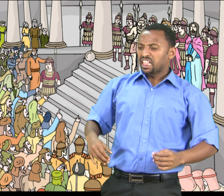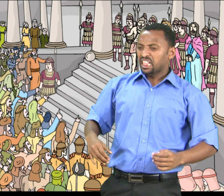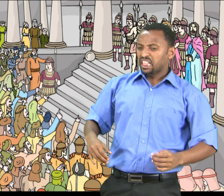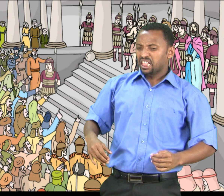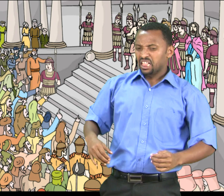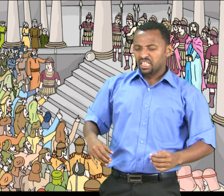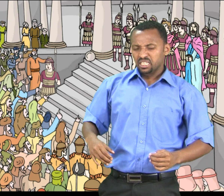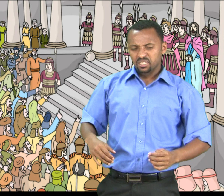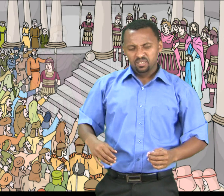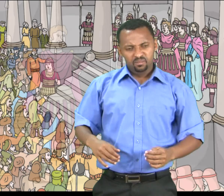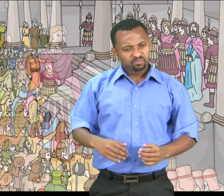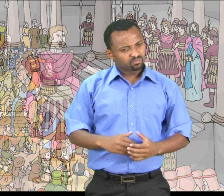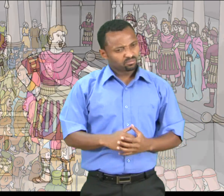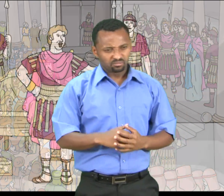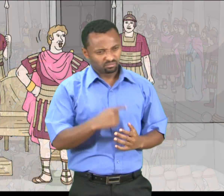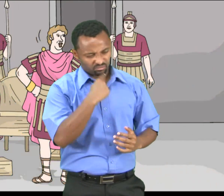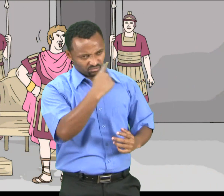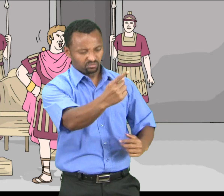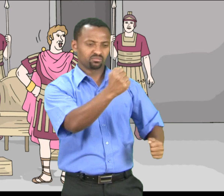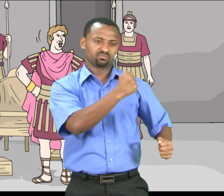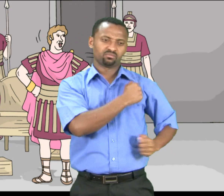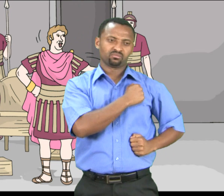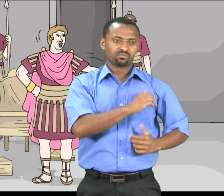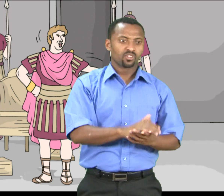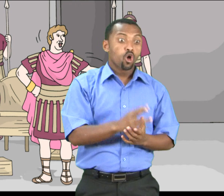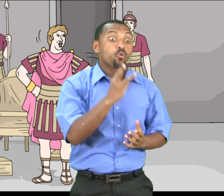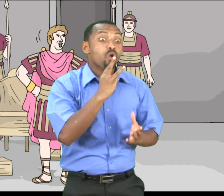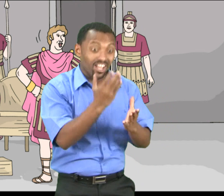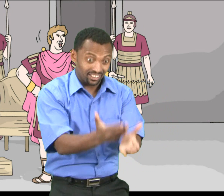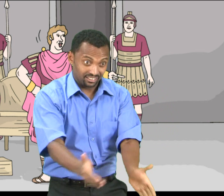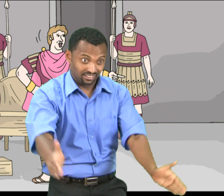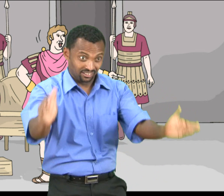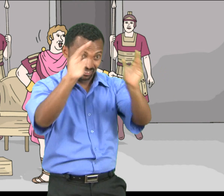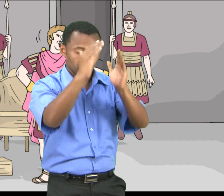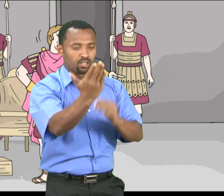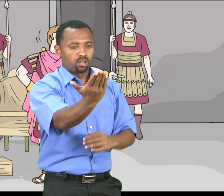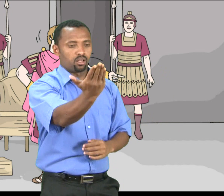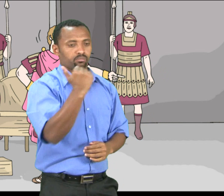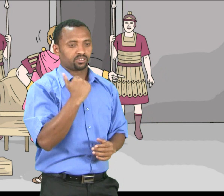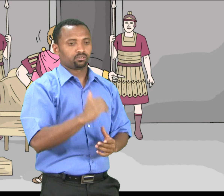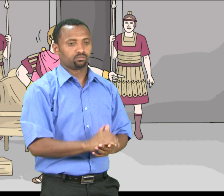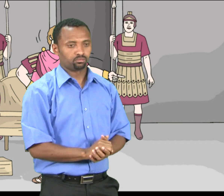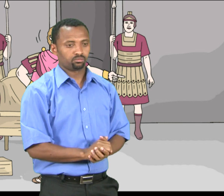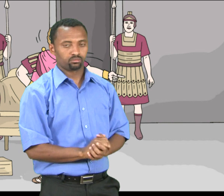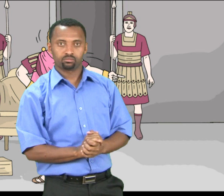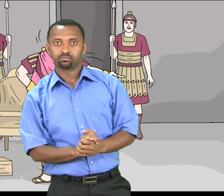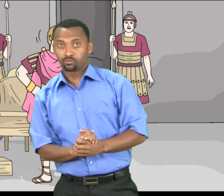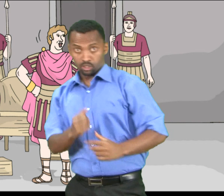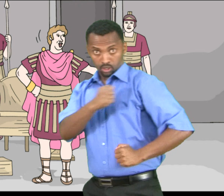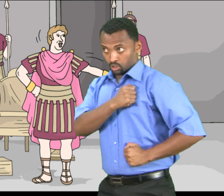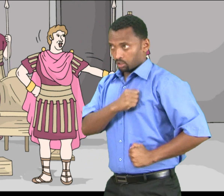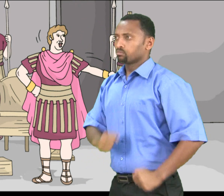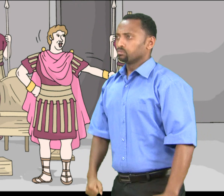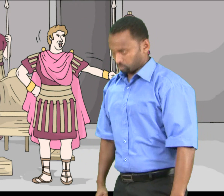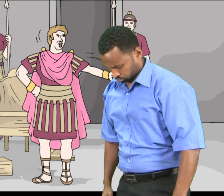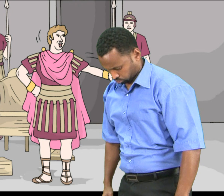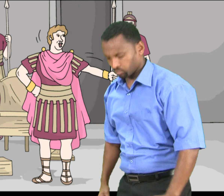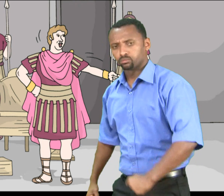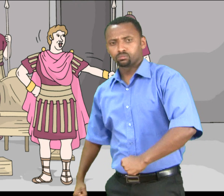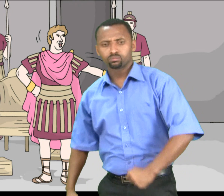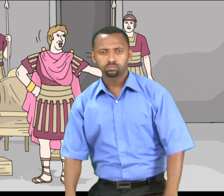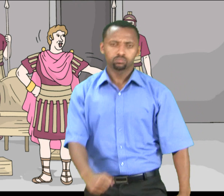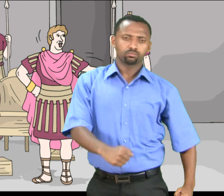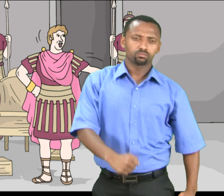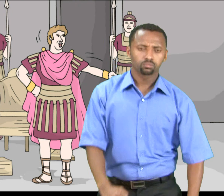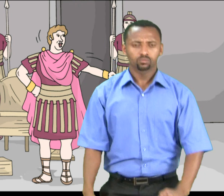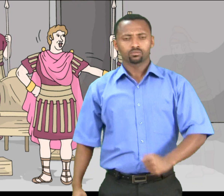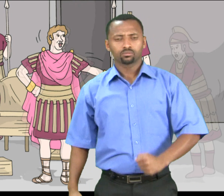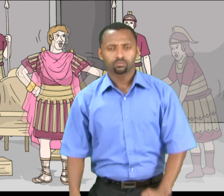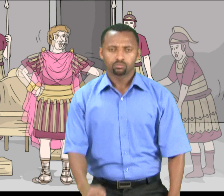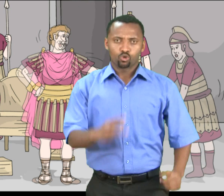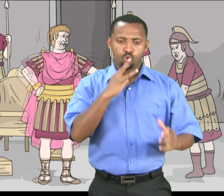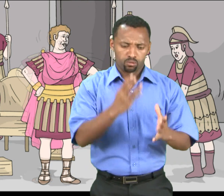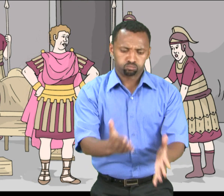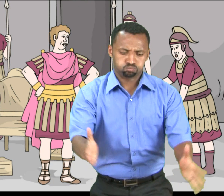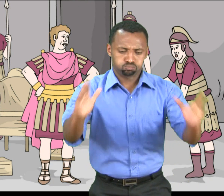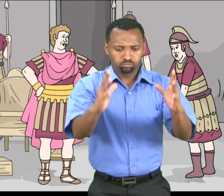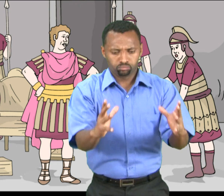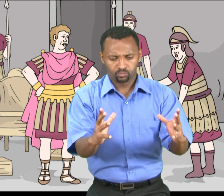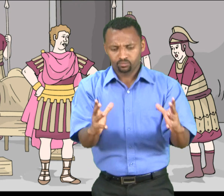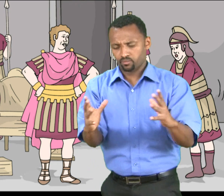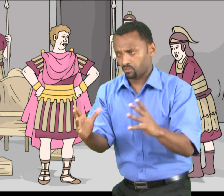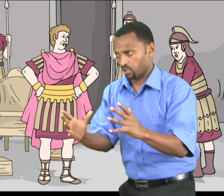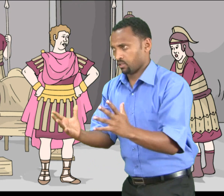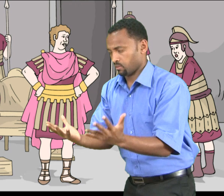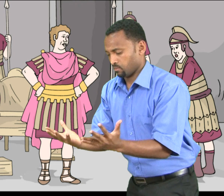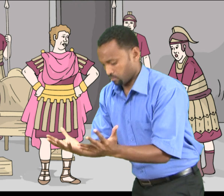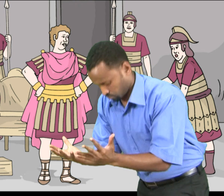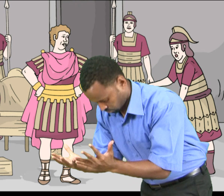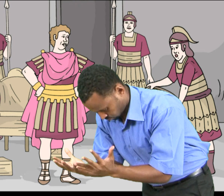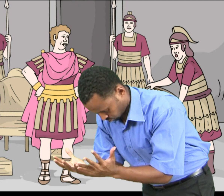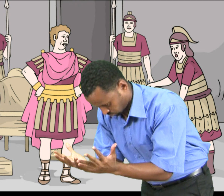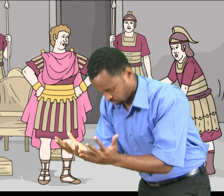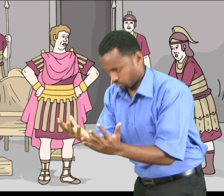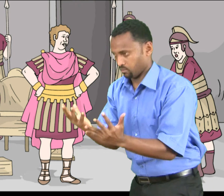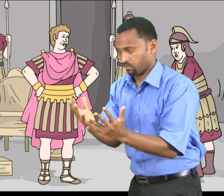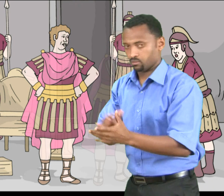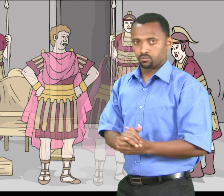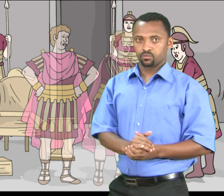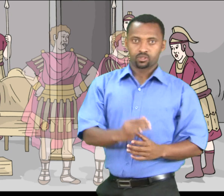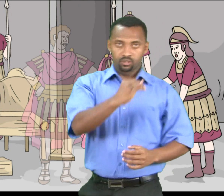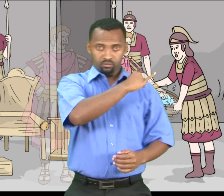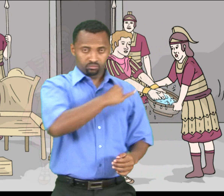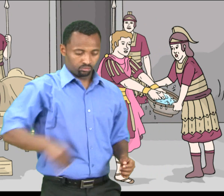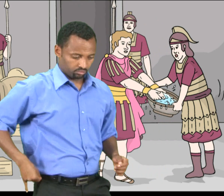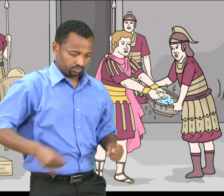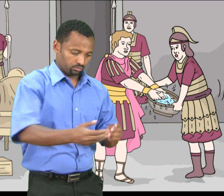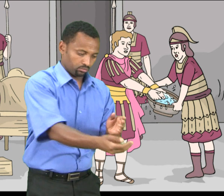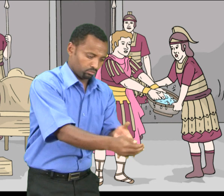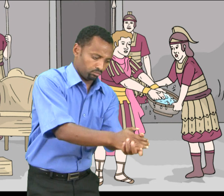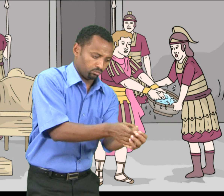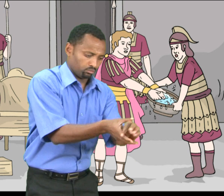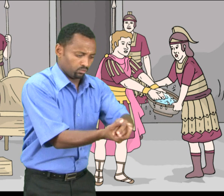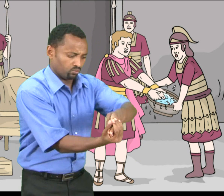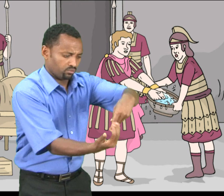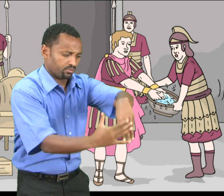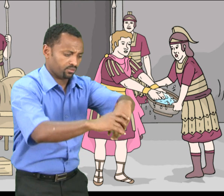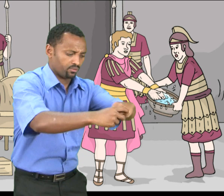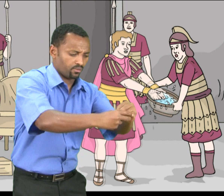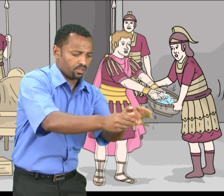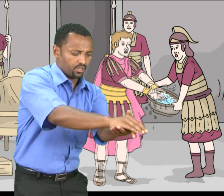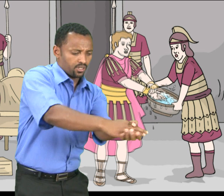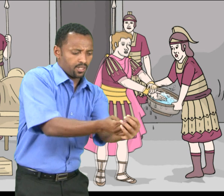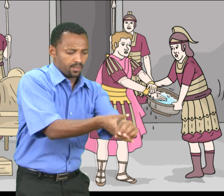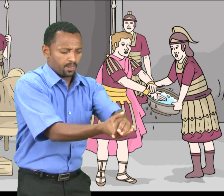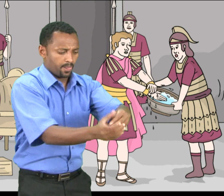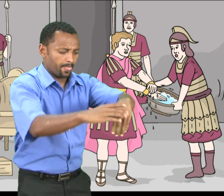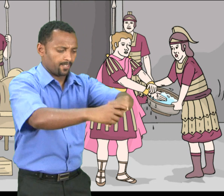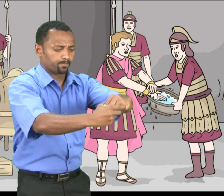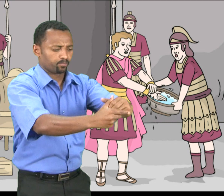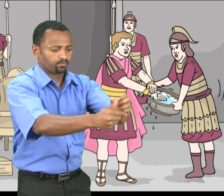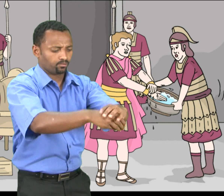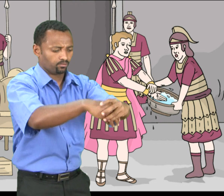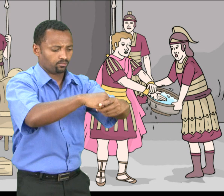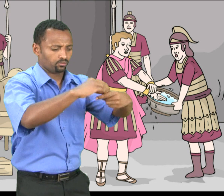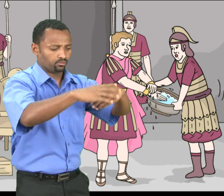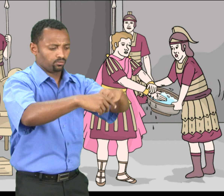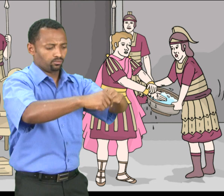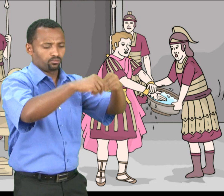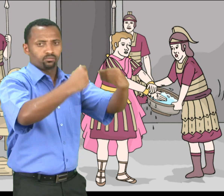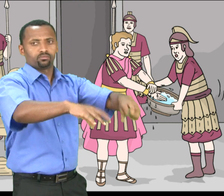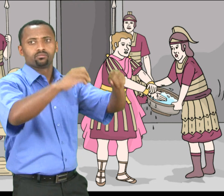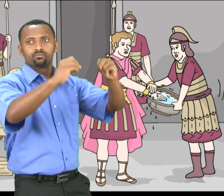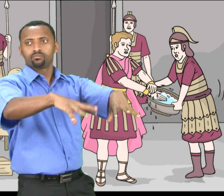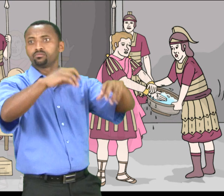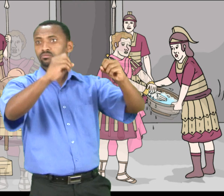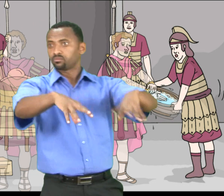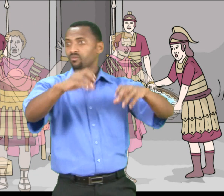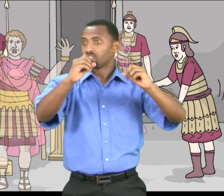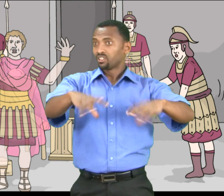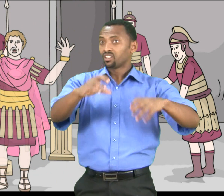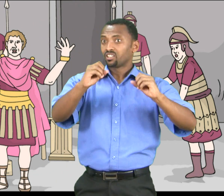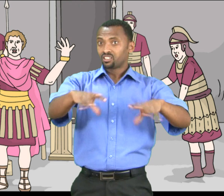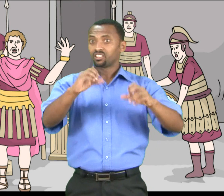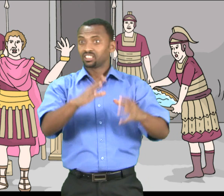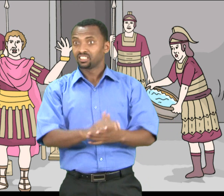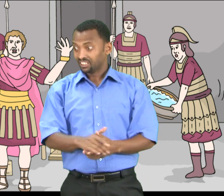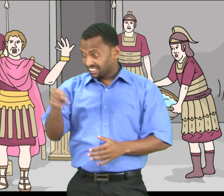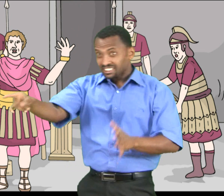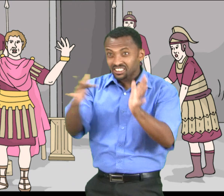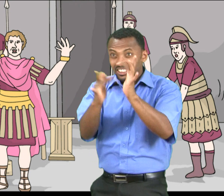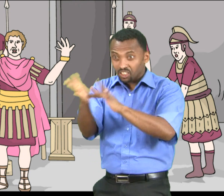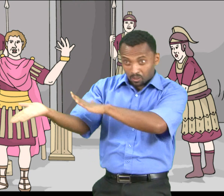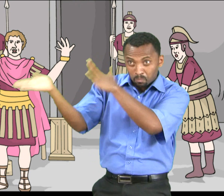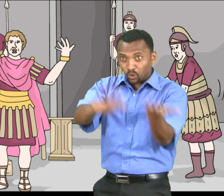When Pilate saw that he was accomplishing nothing, but that instead a riot was breaking out, he took water and washed his hands before the crowd.